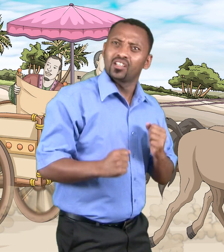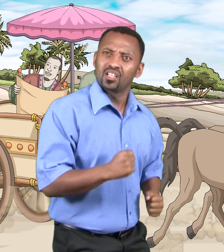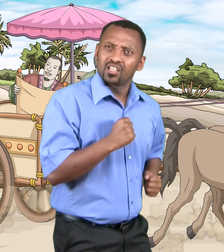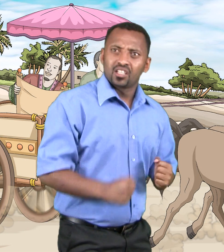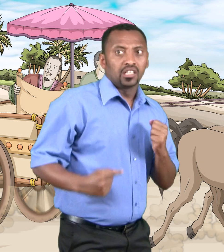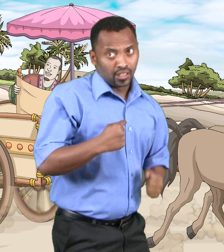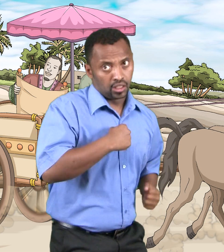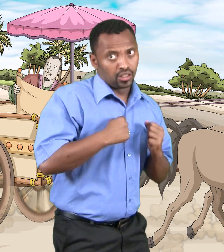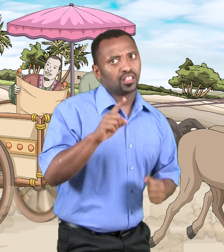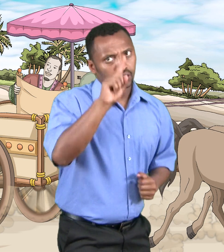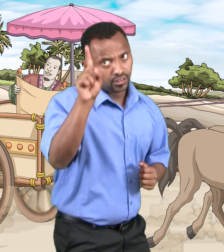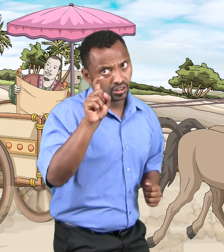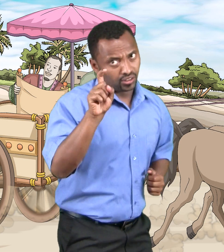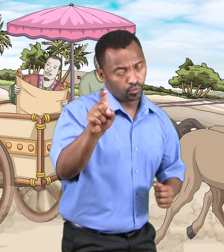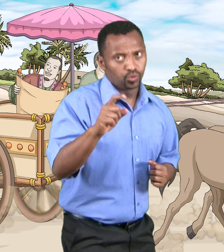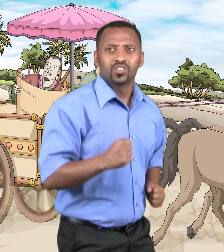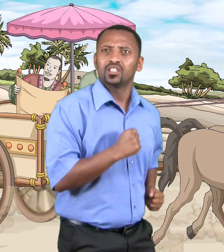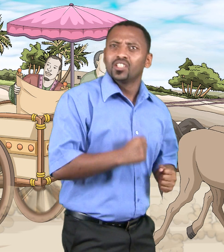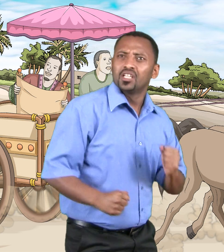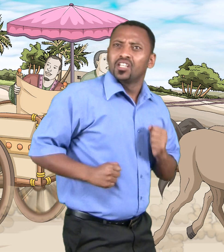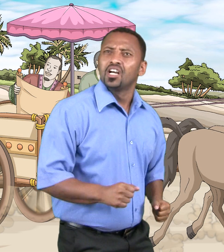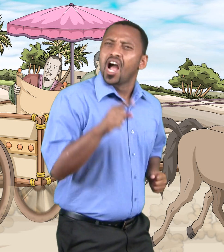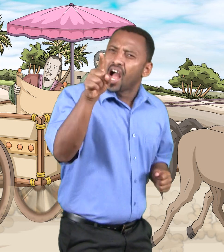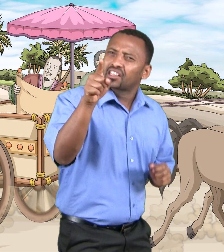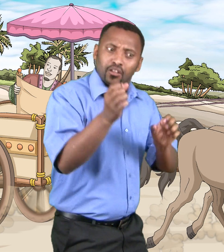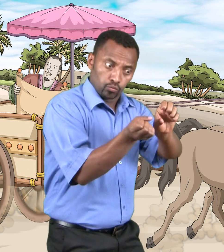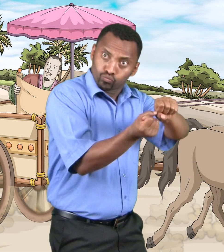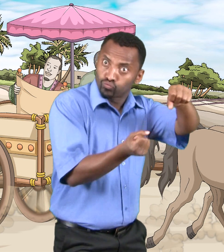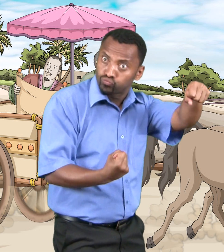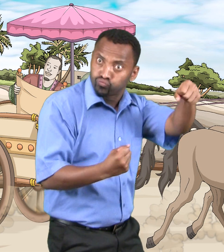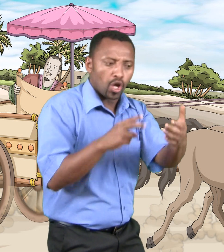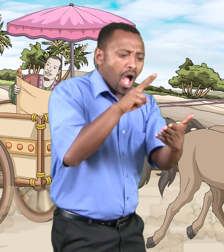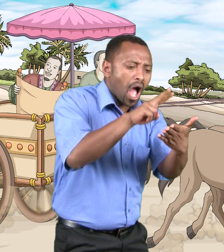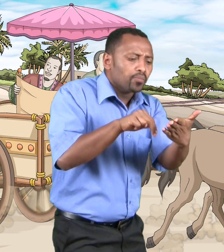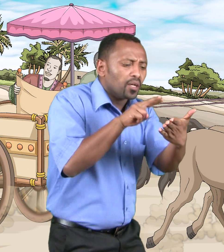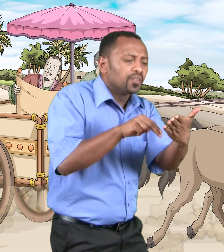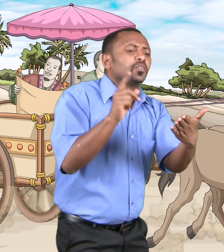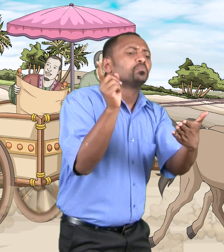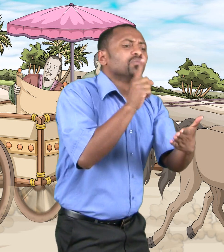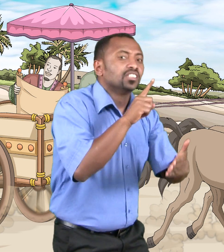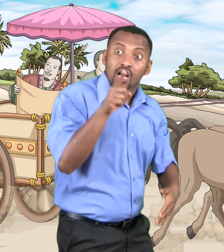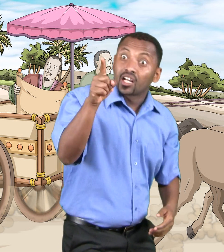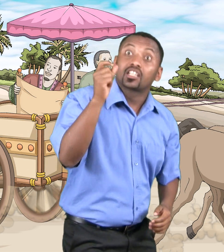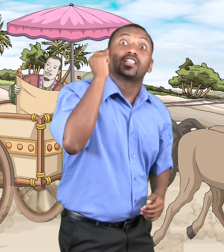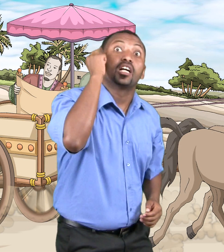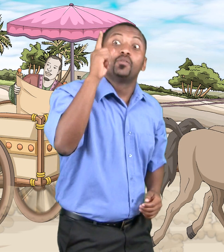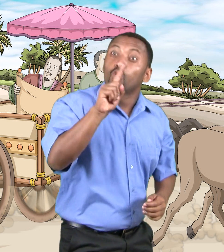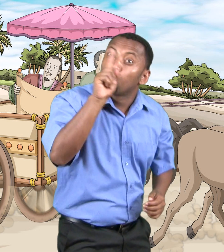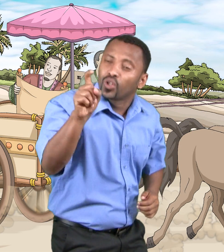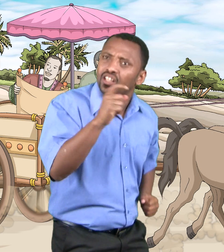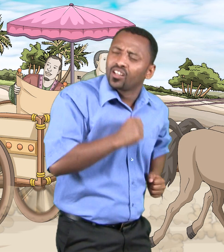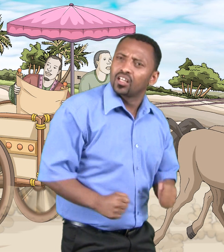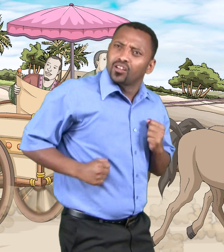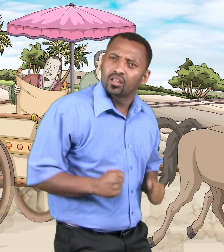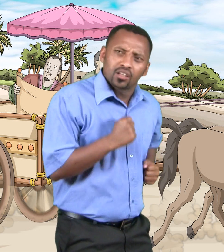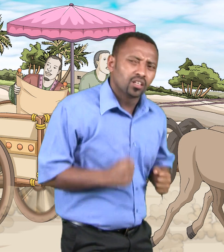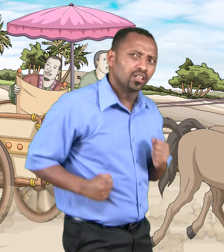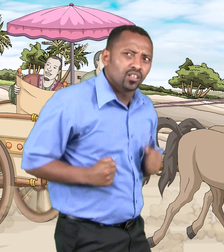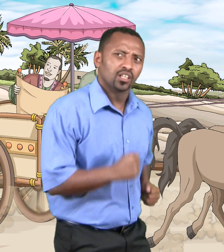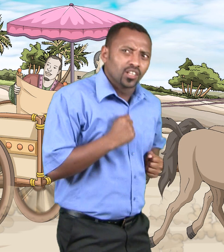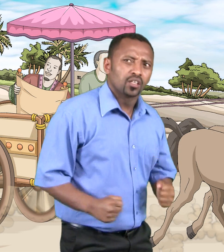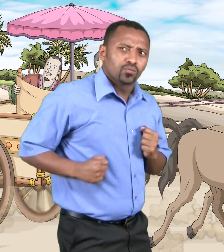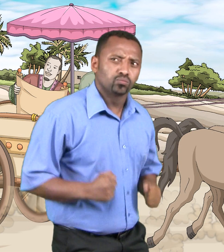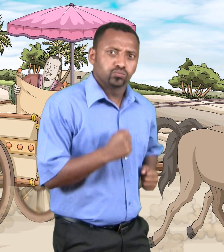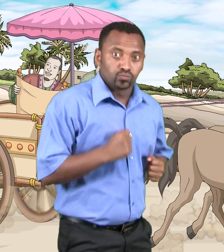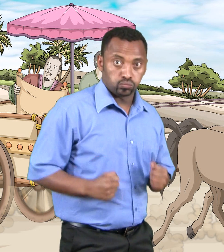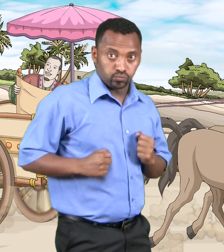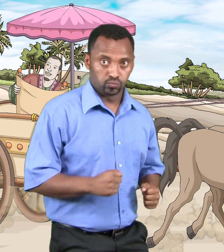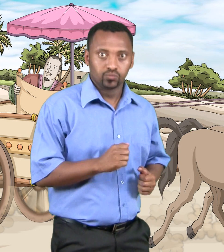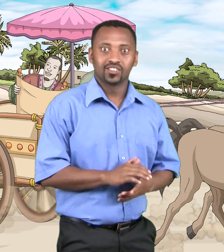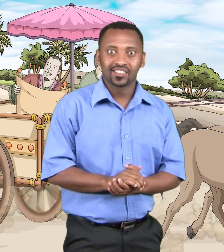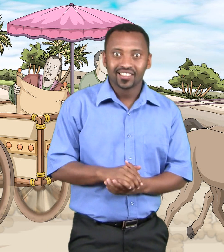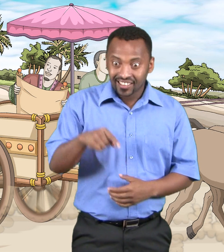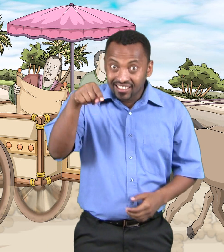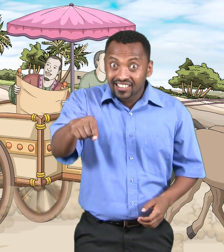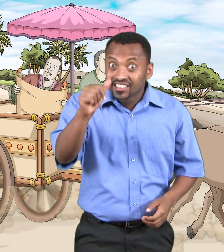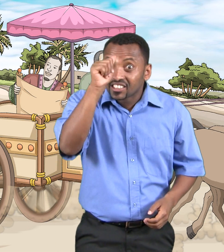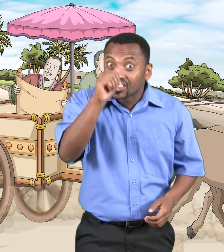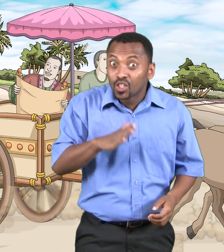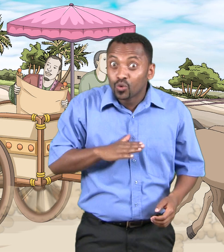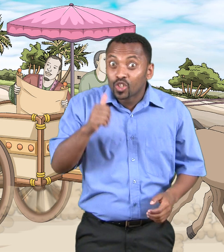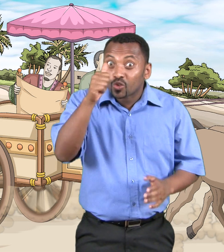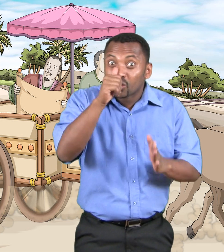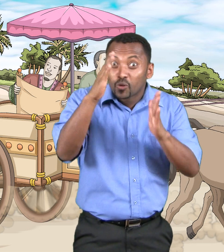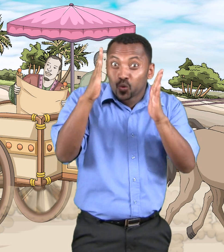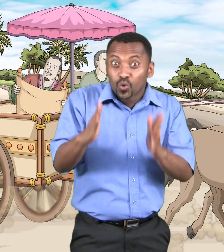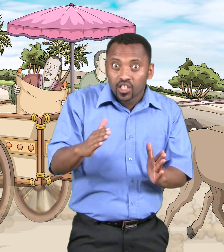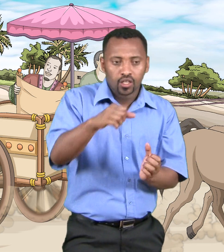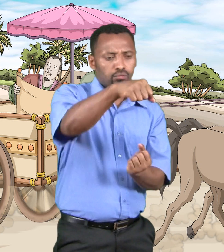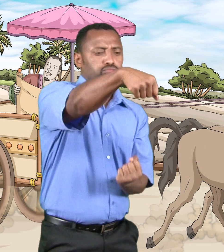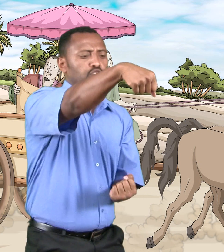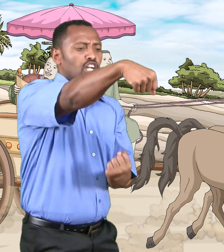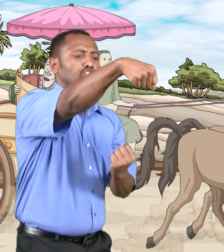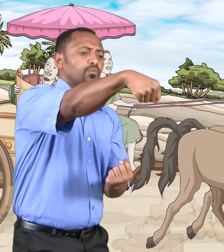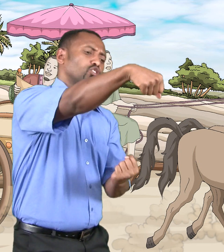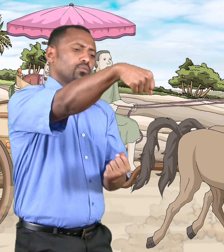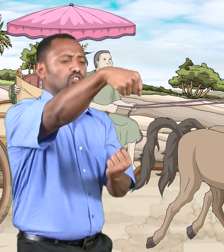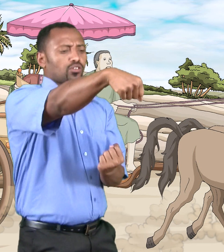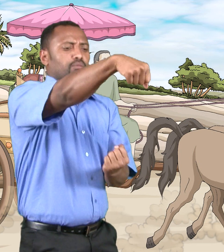Philip asked.